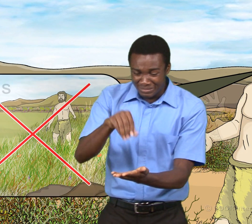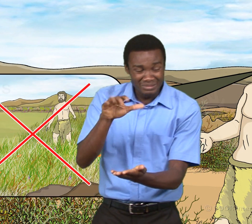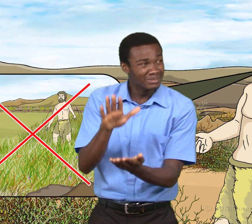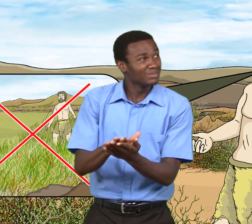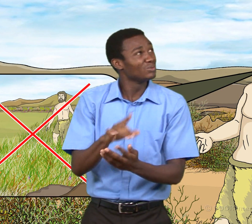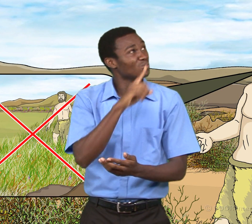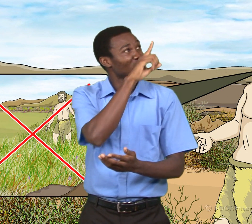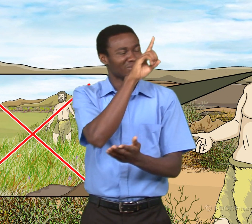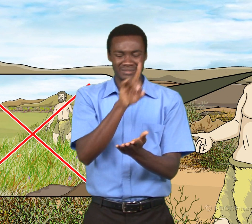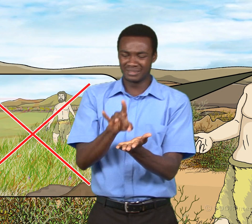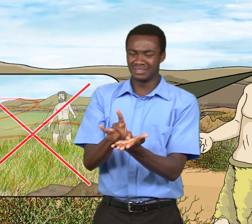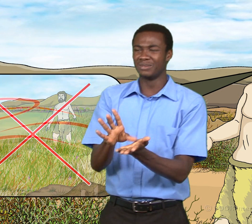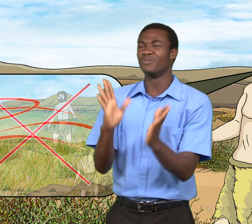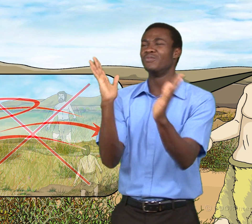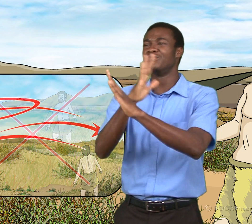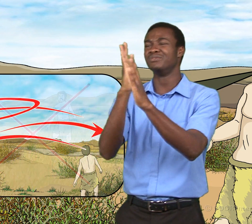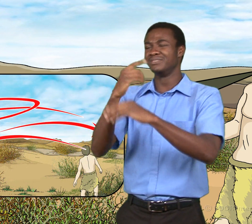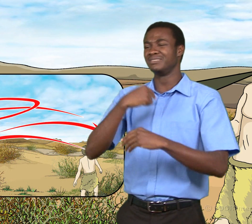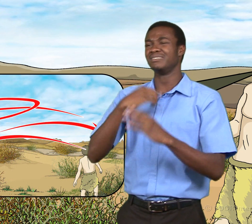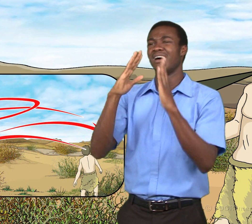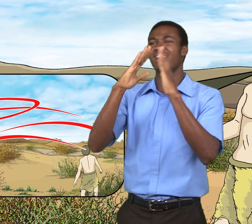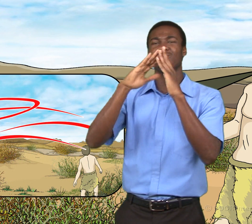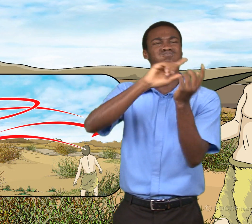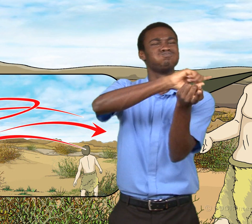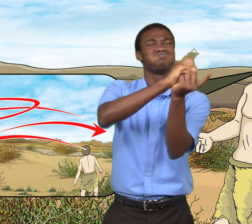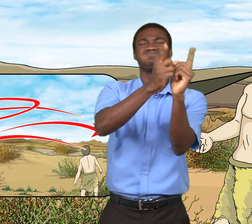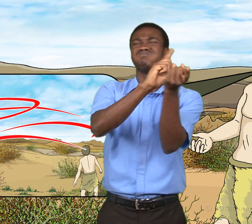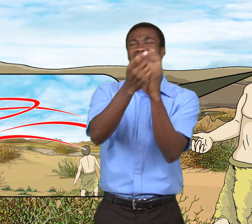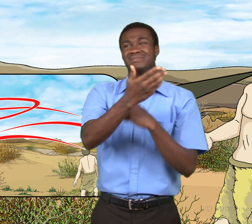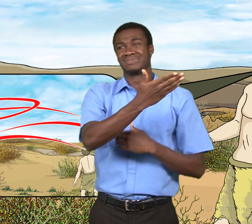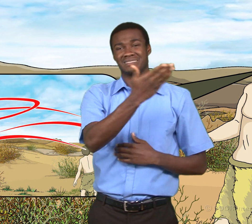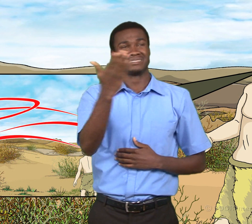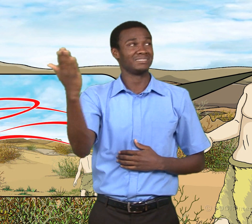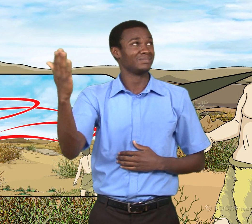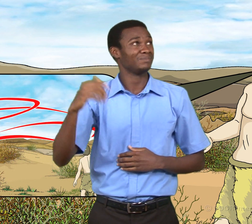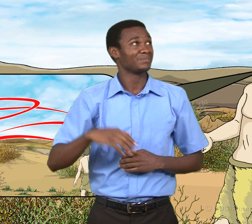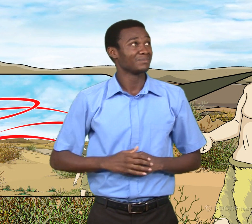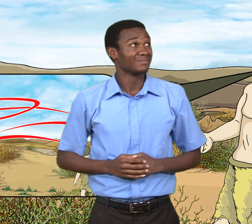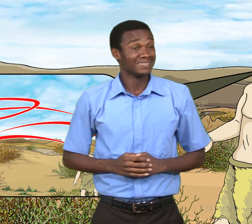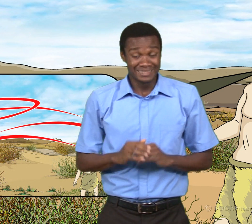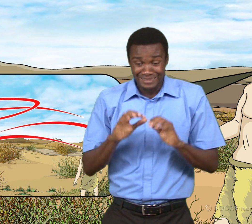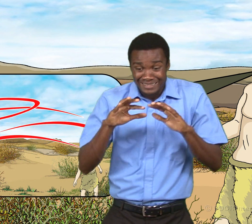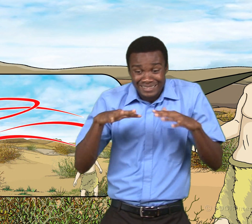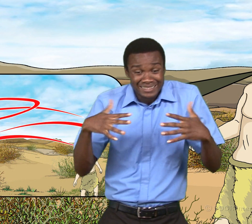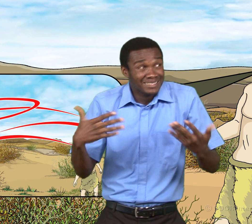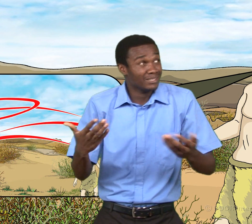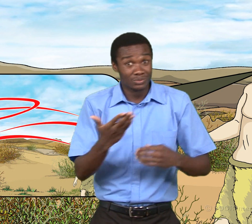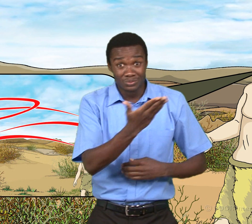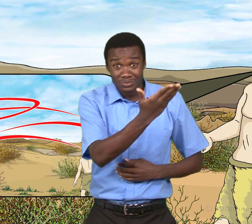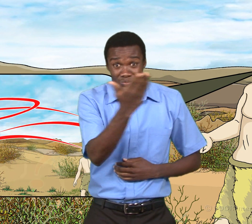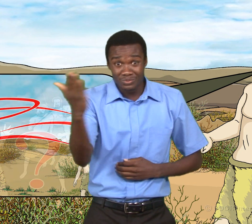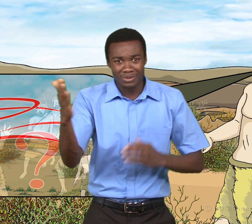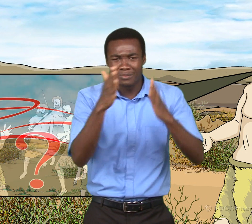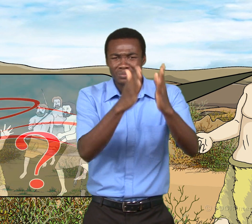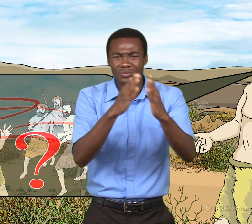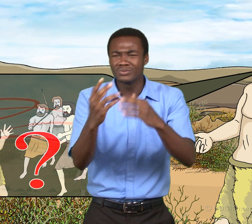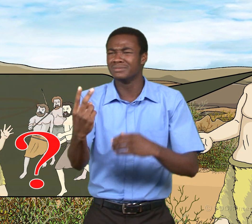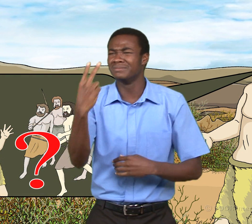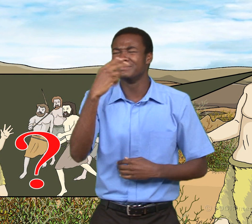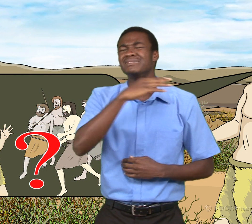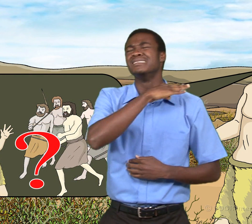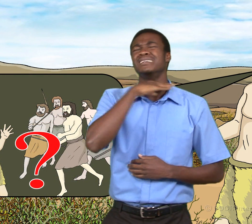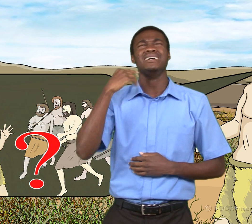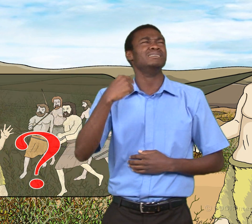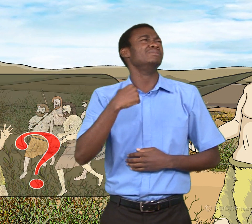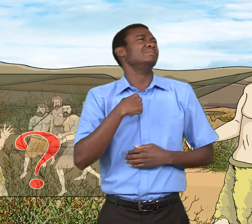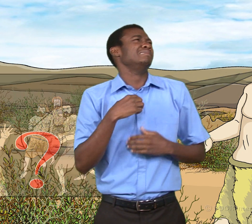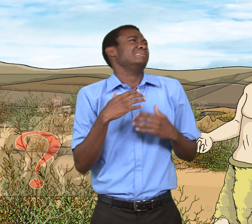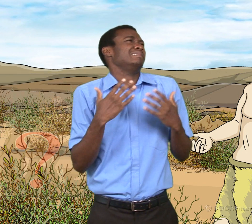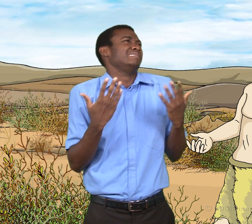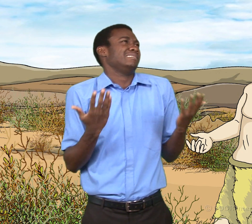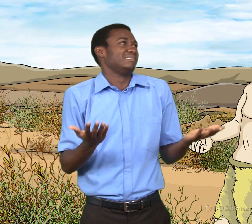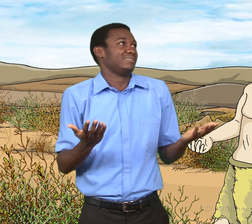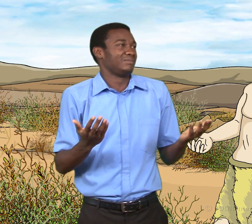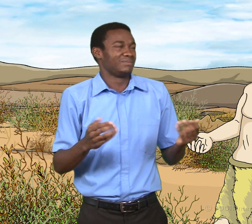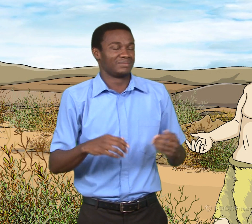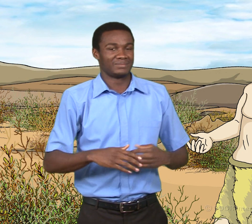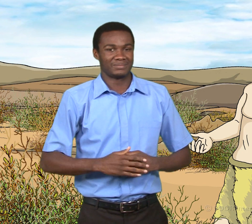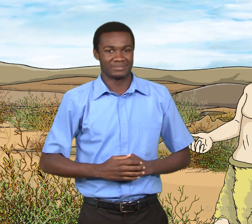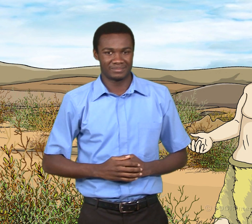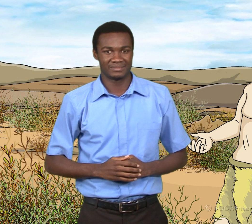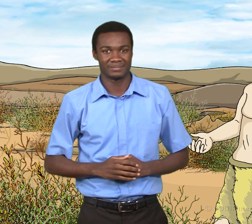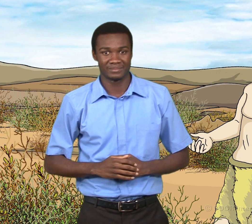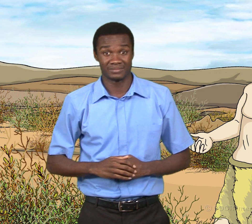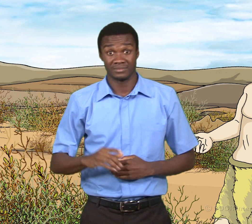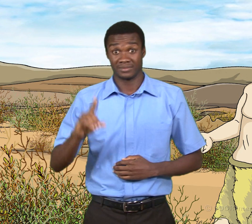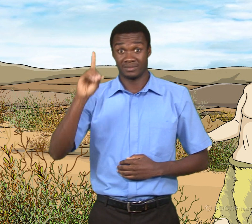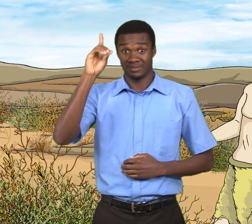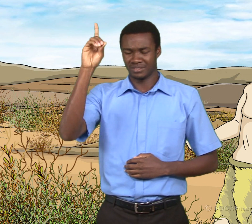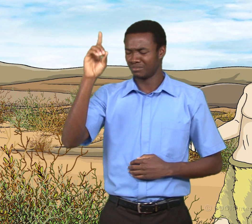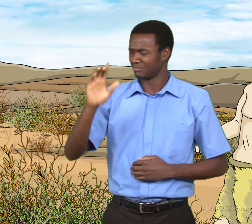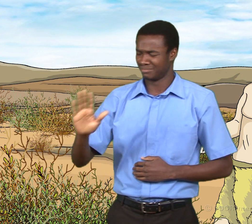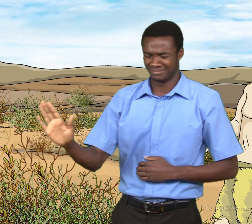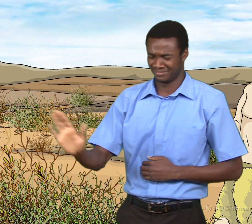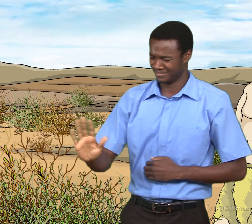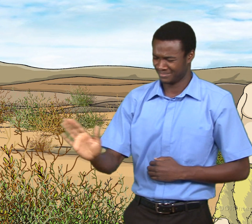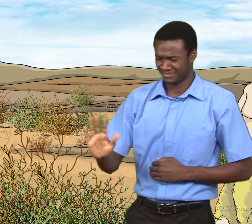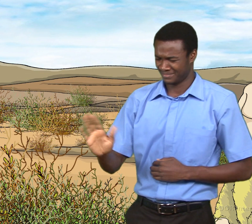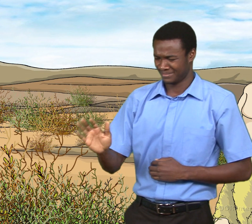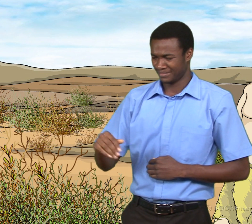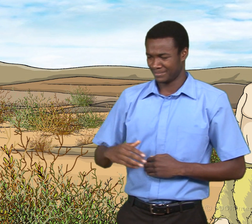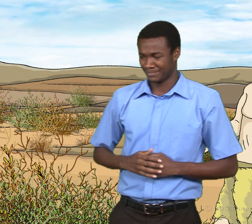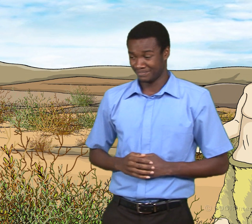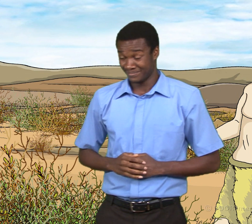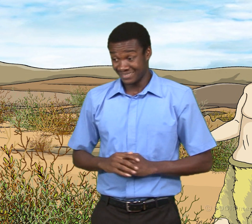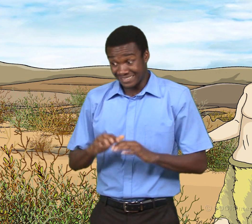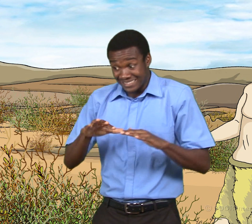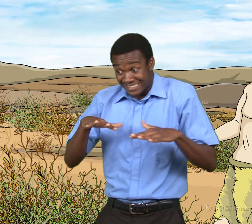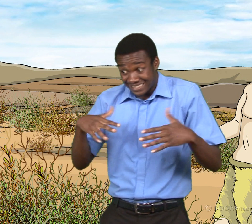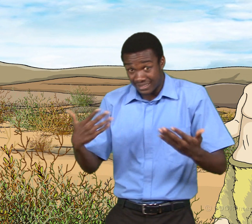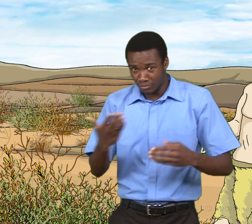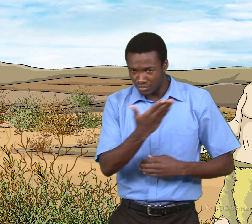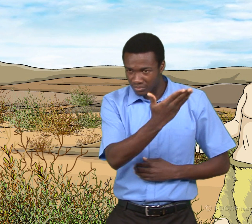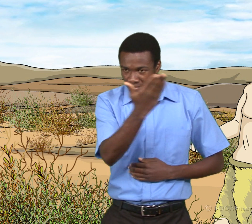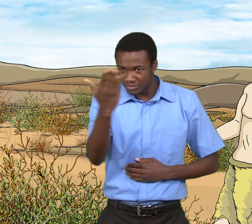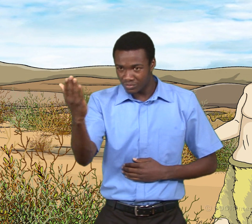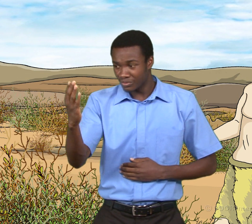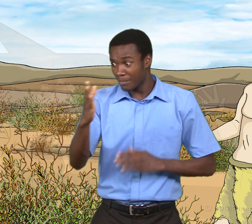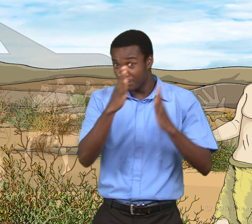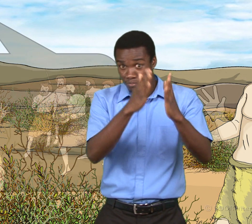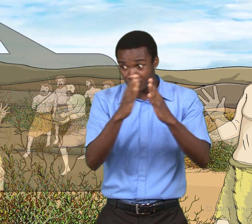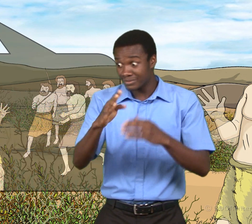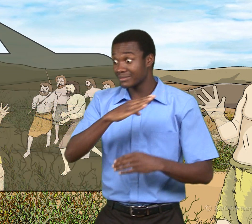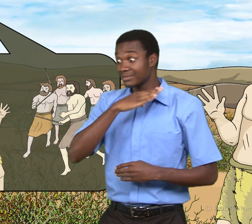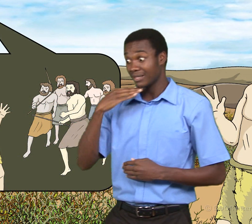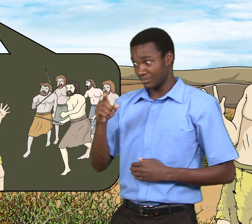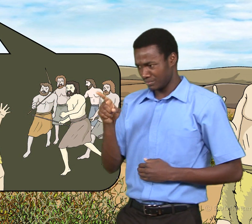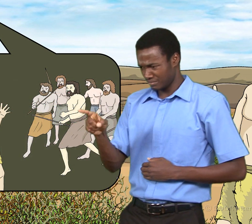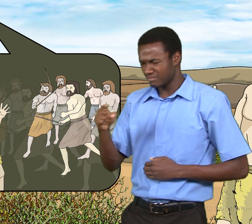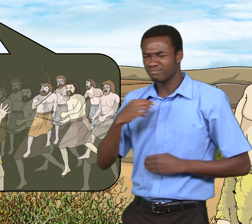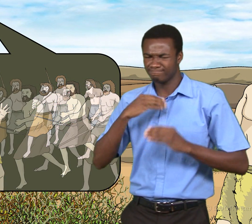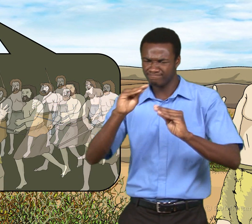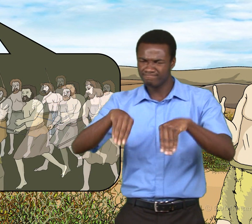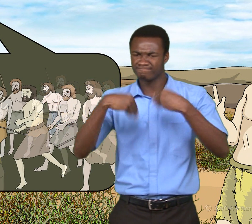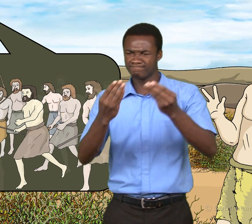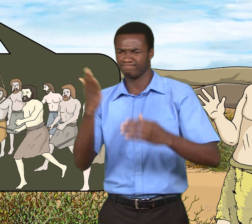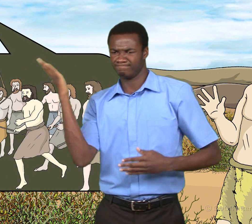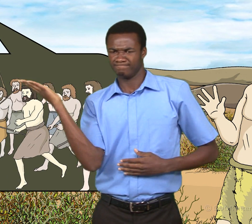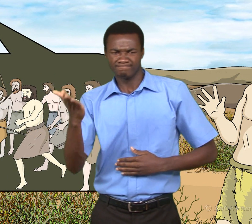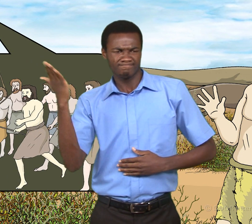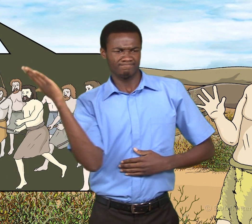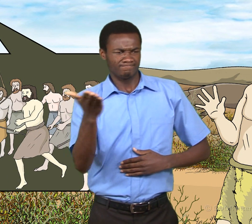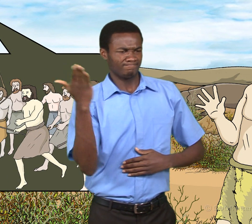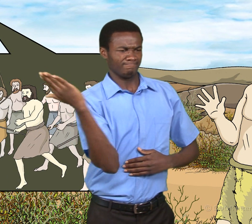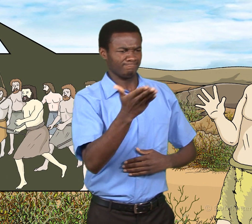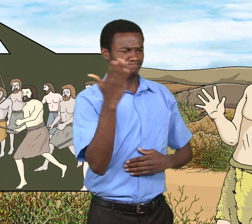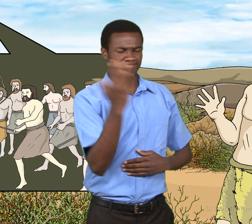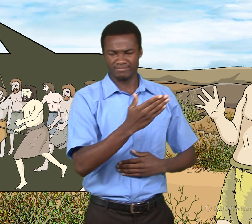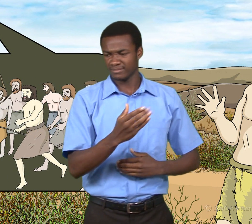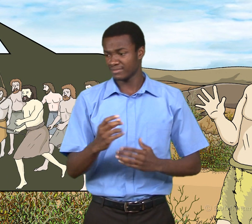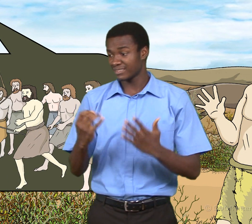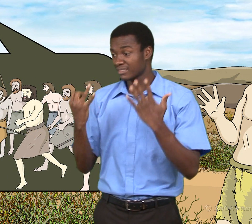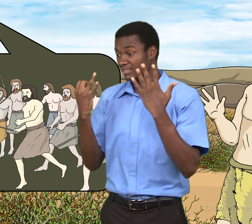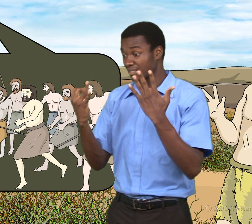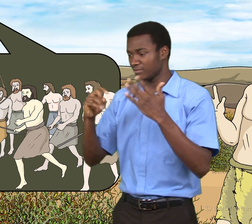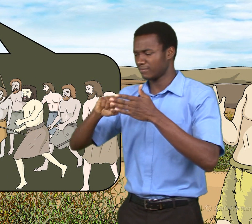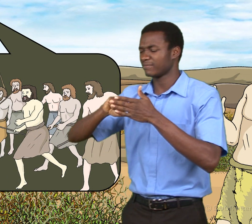I will be a fugitive and a wanderer on the earth, and whoever finds me will kill me.” “Not so!” replied the LORD.